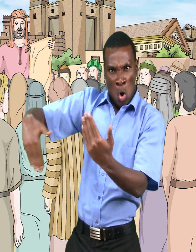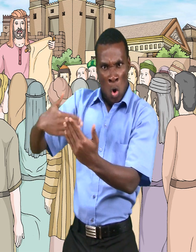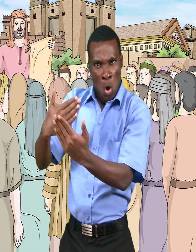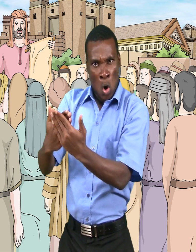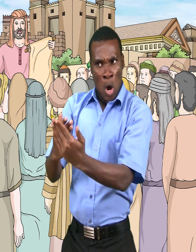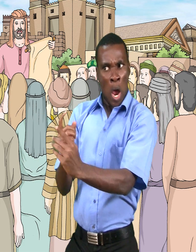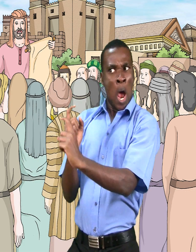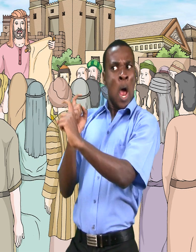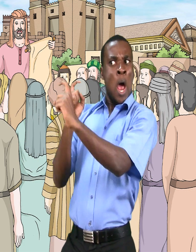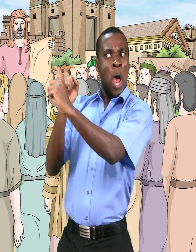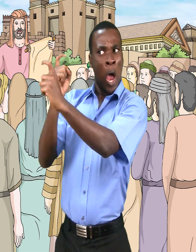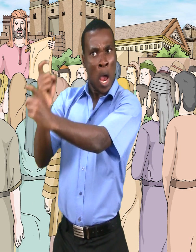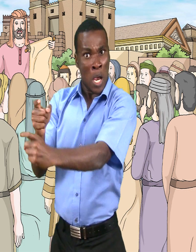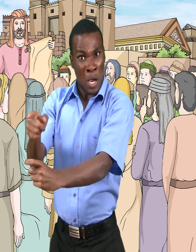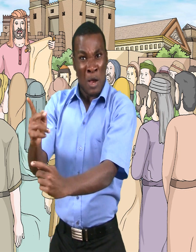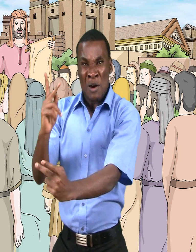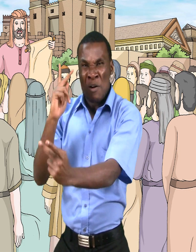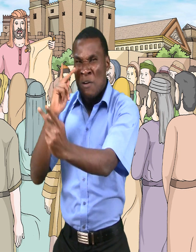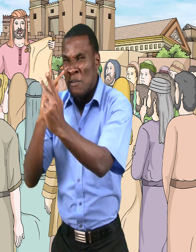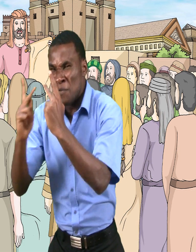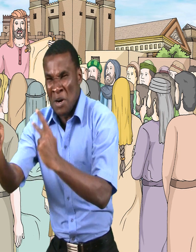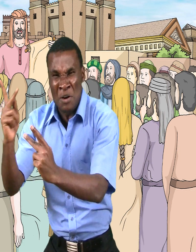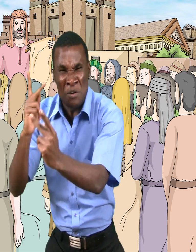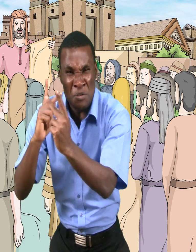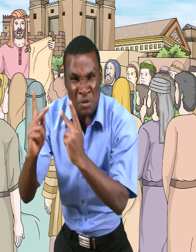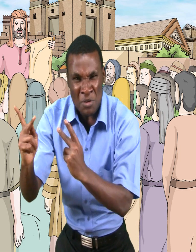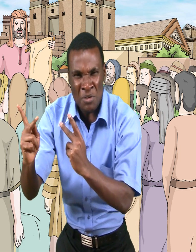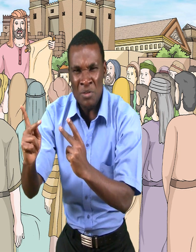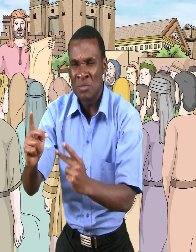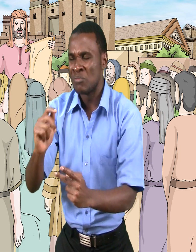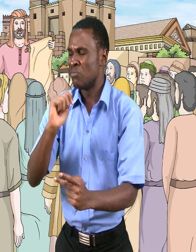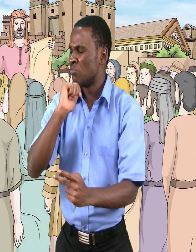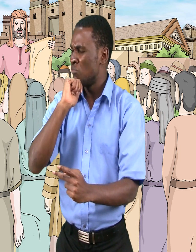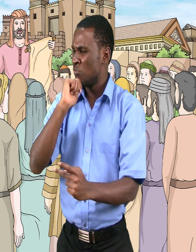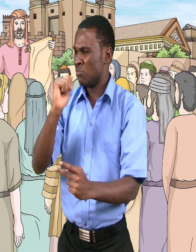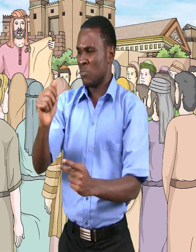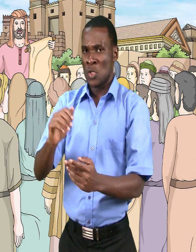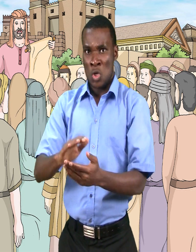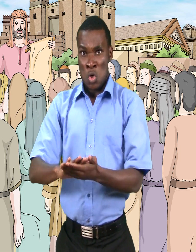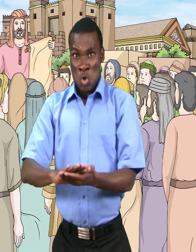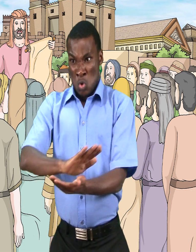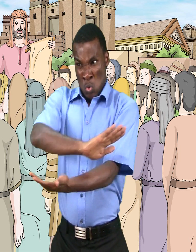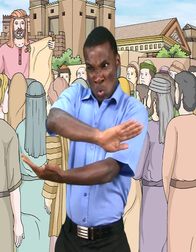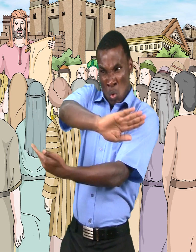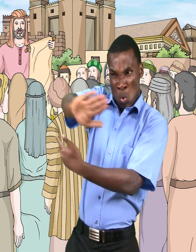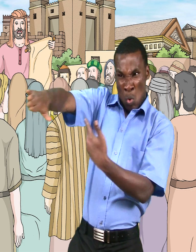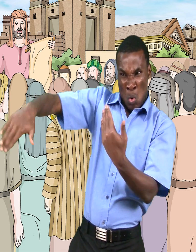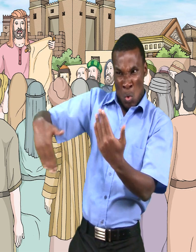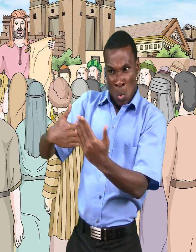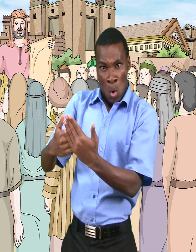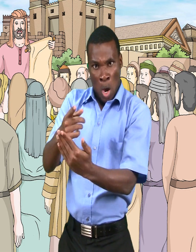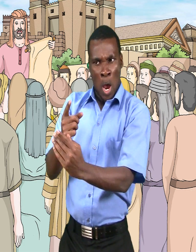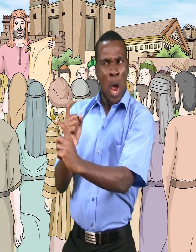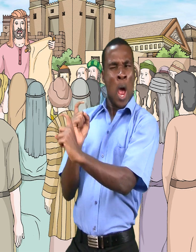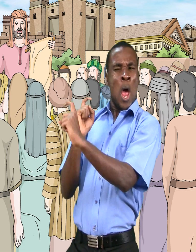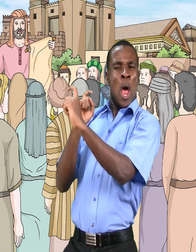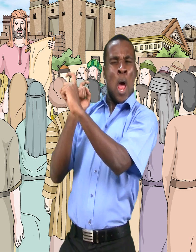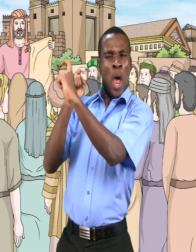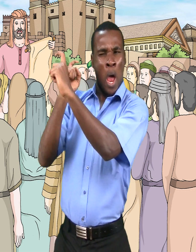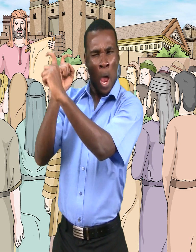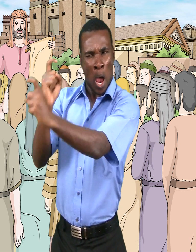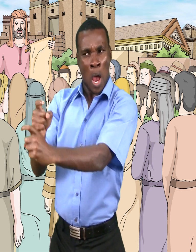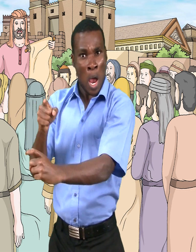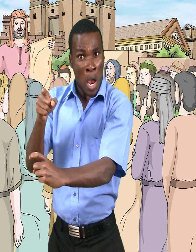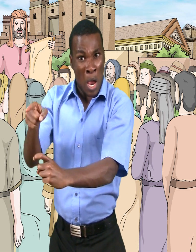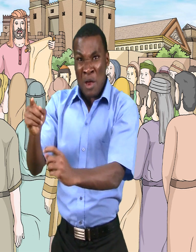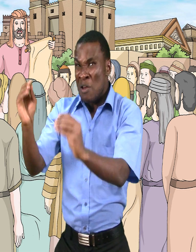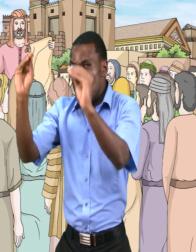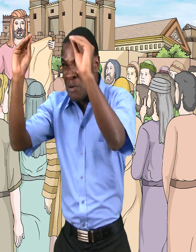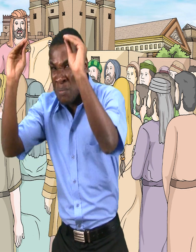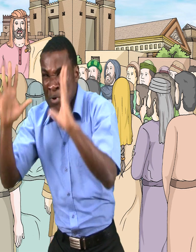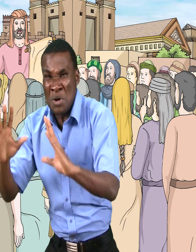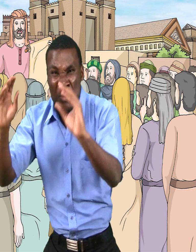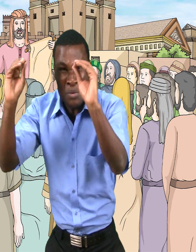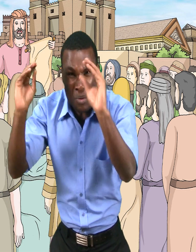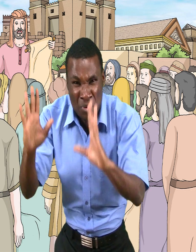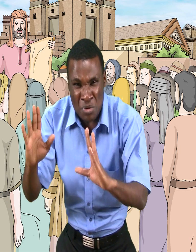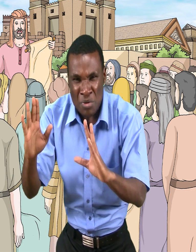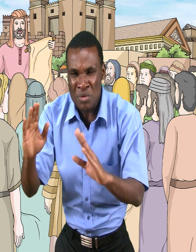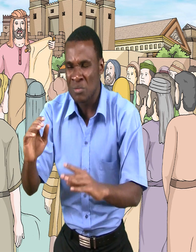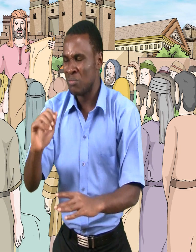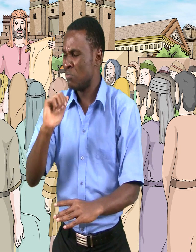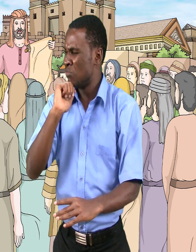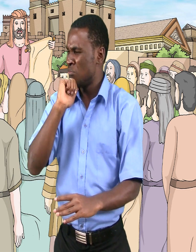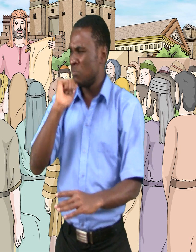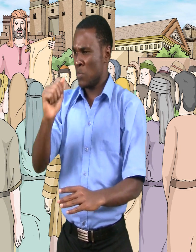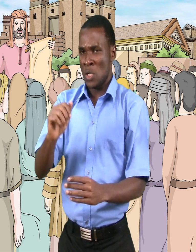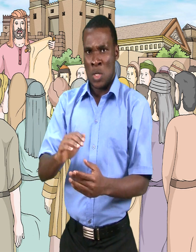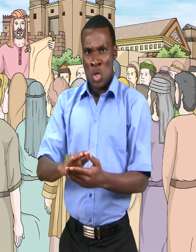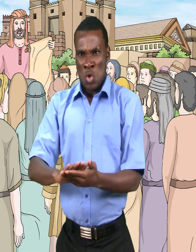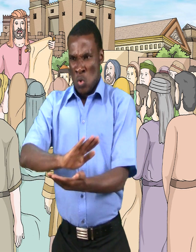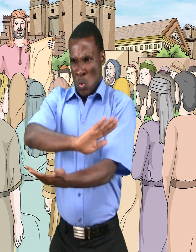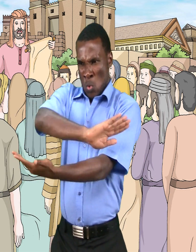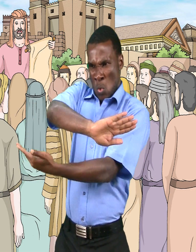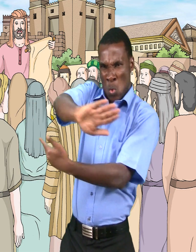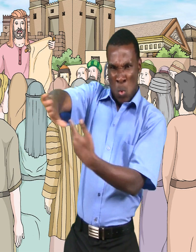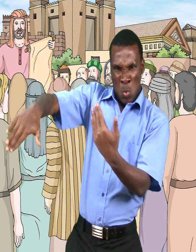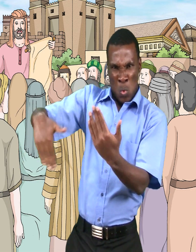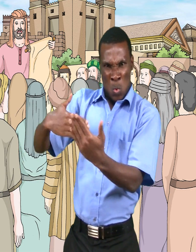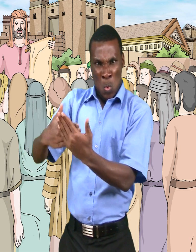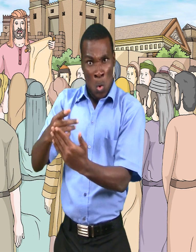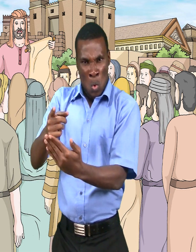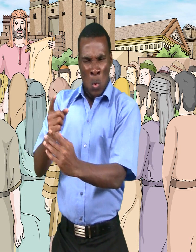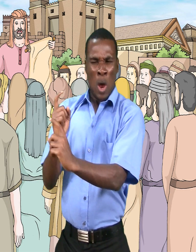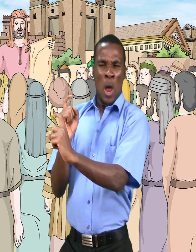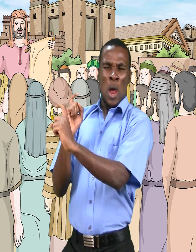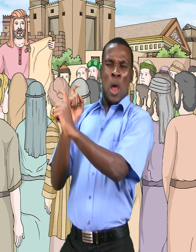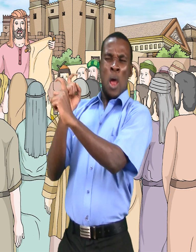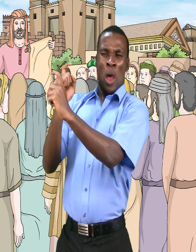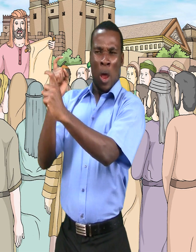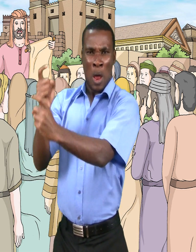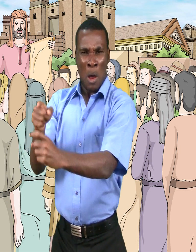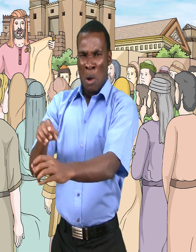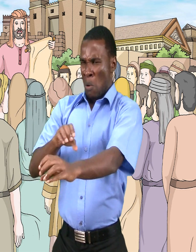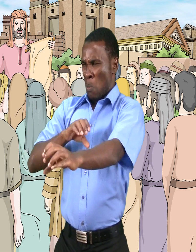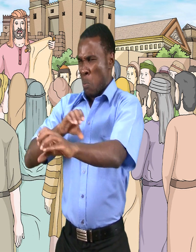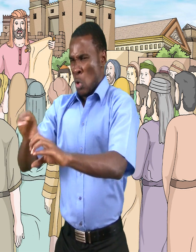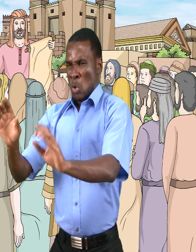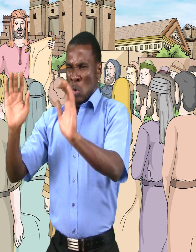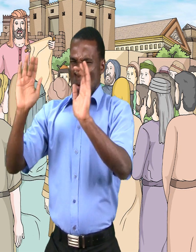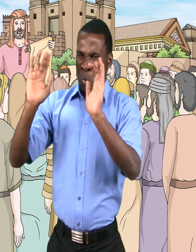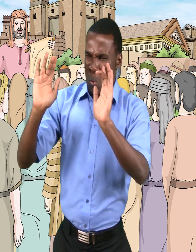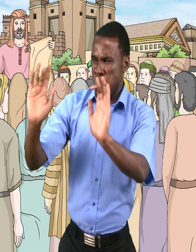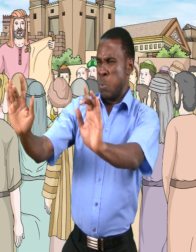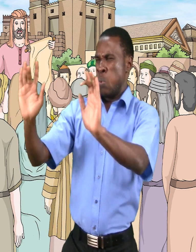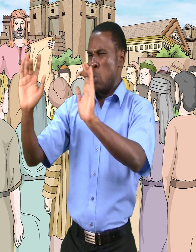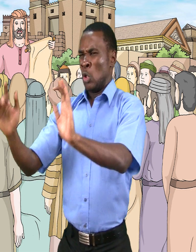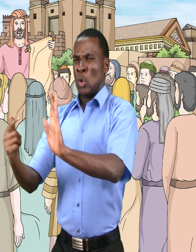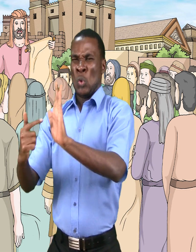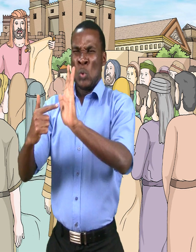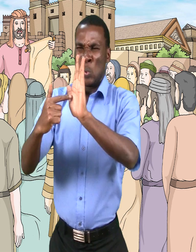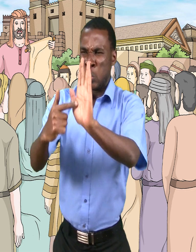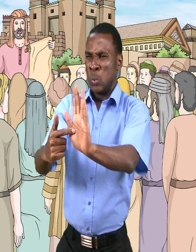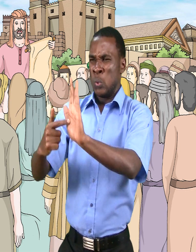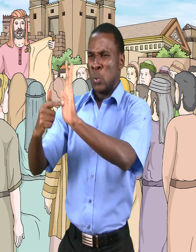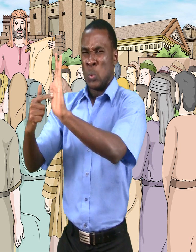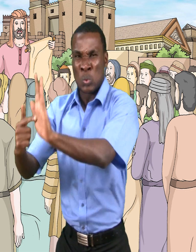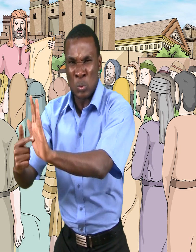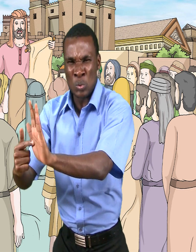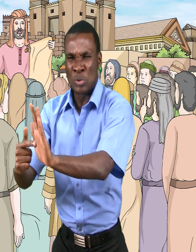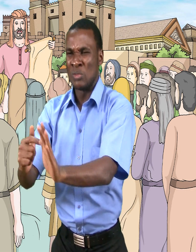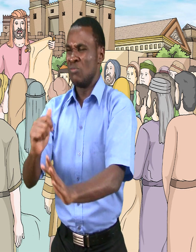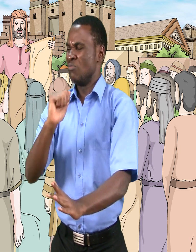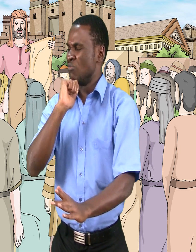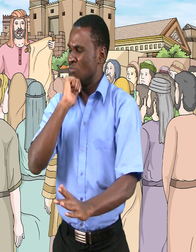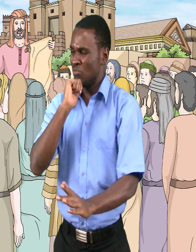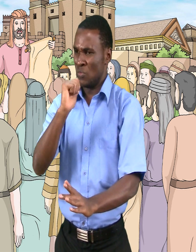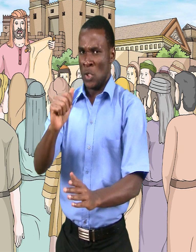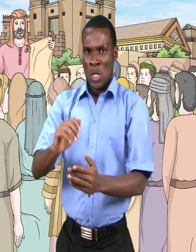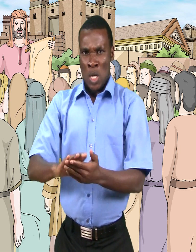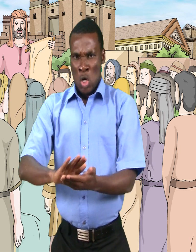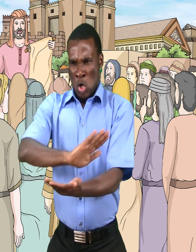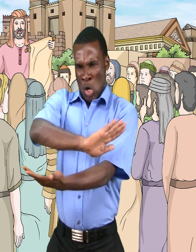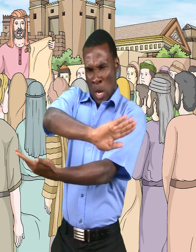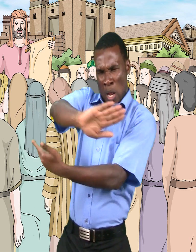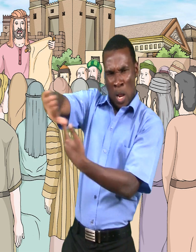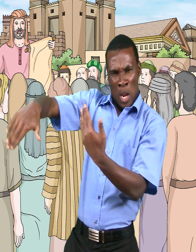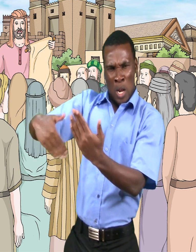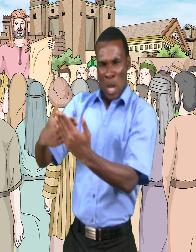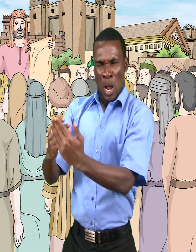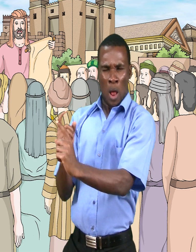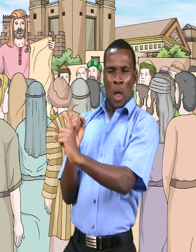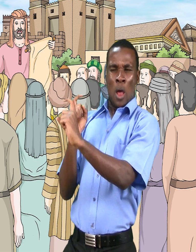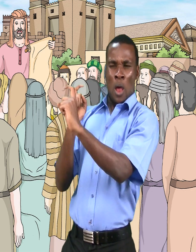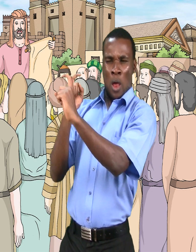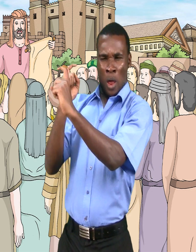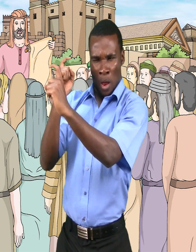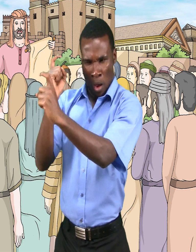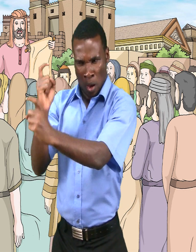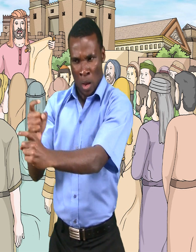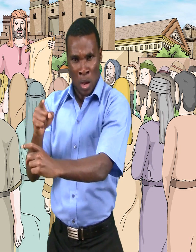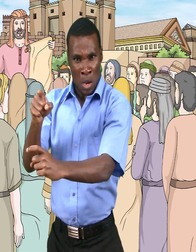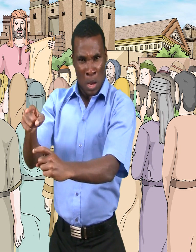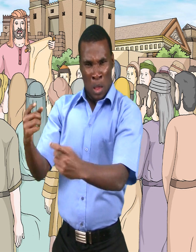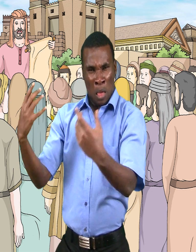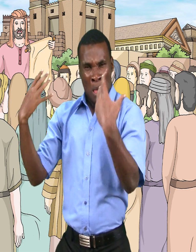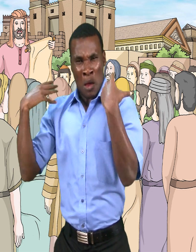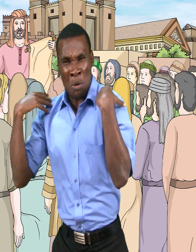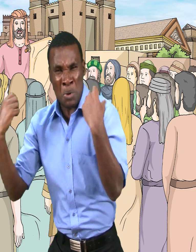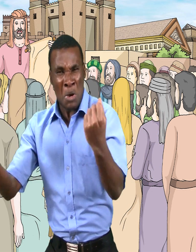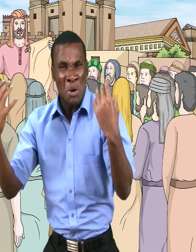Do all work miracles? Do all have gifts of healing?